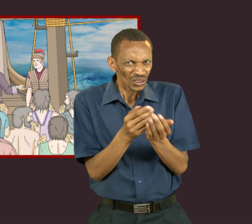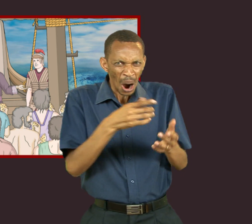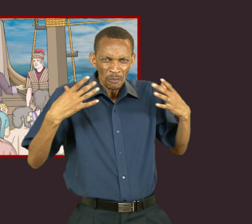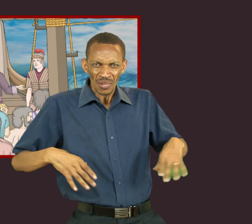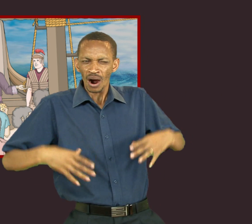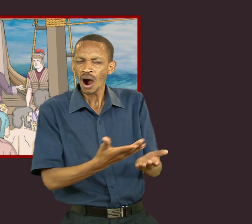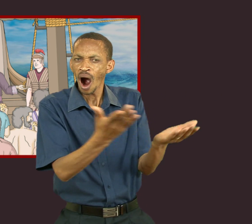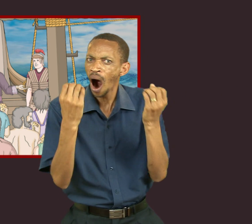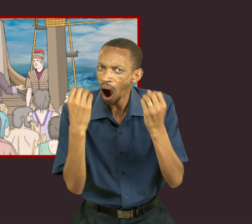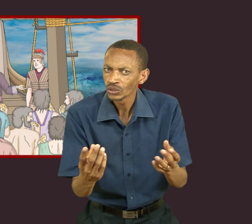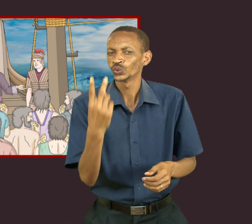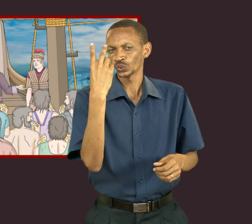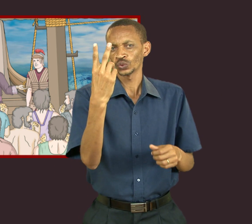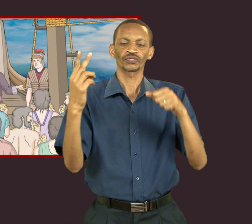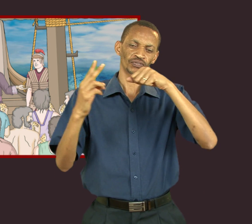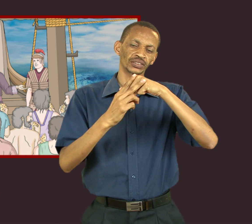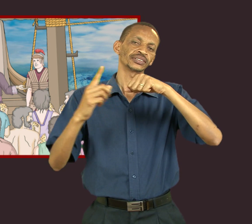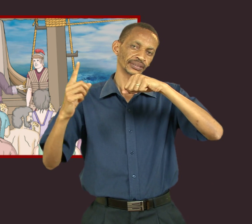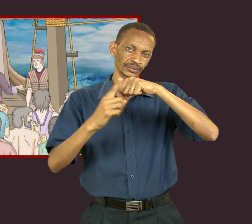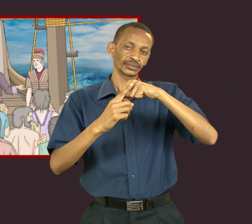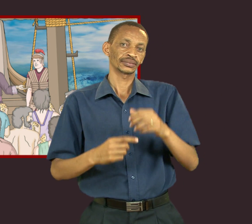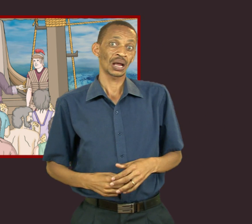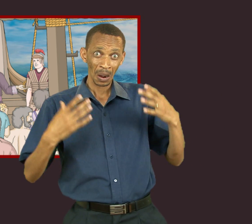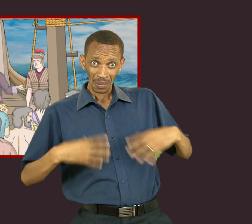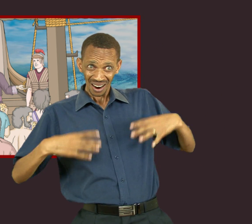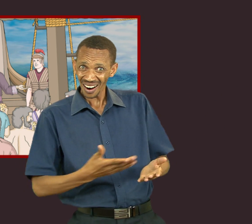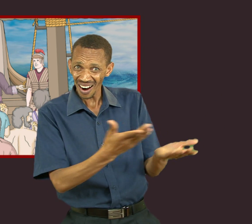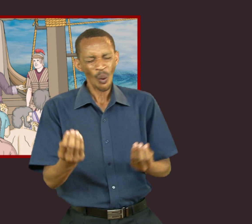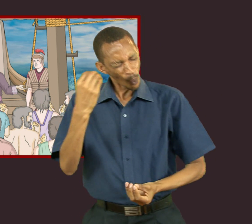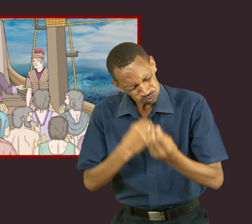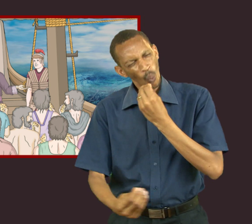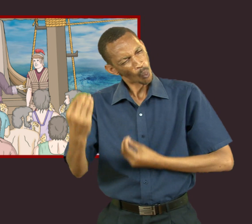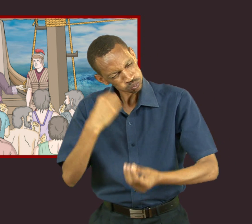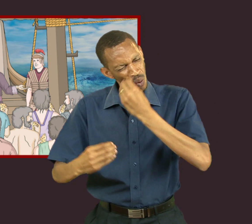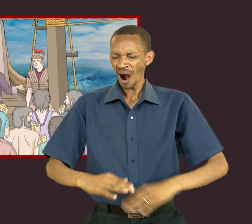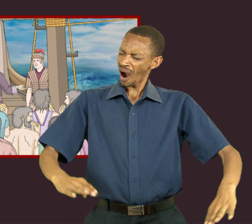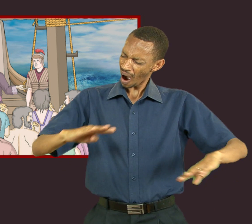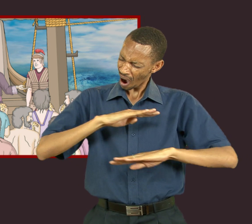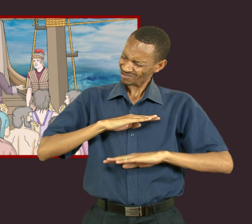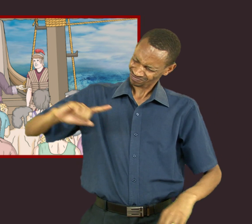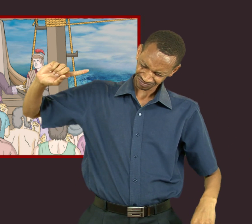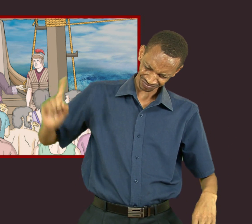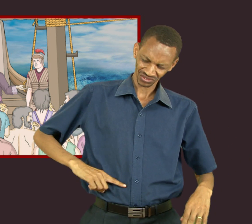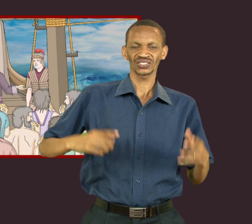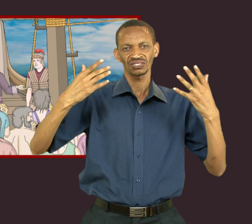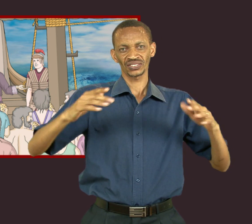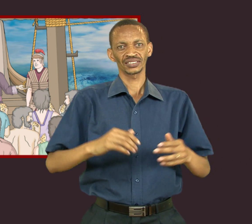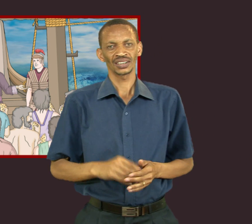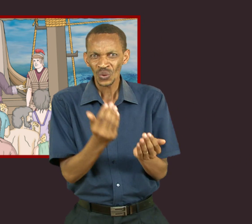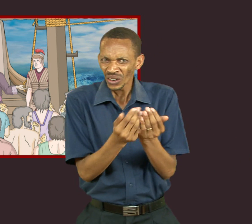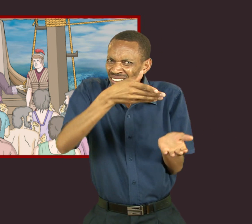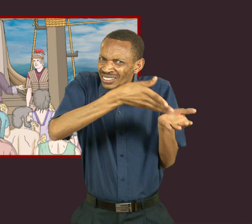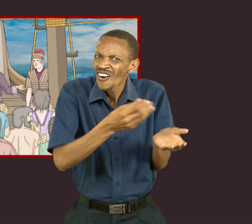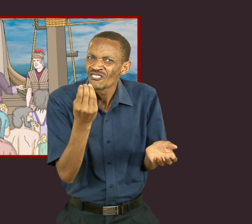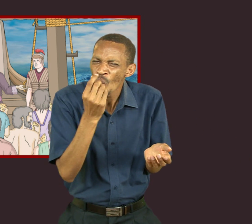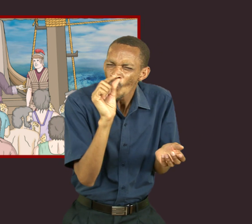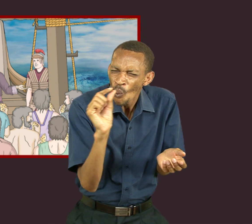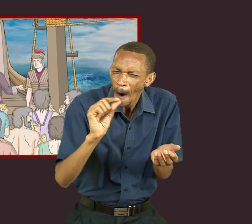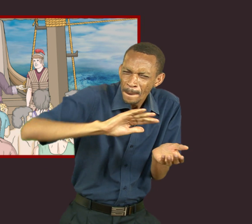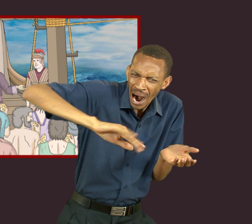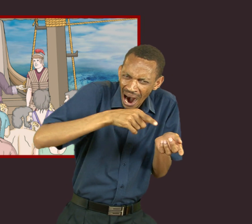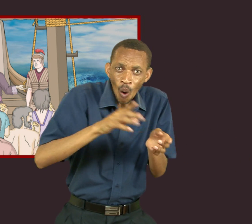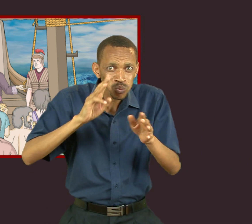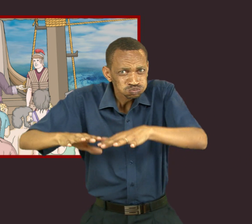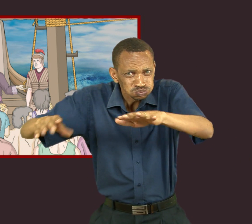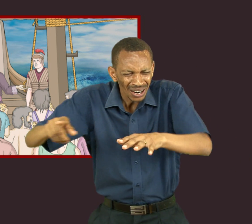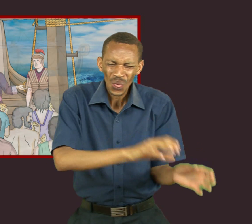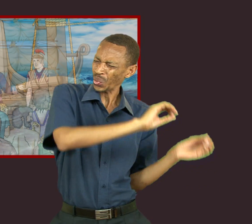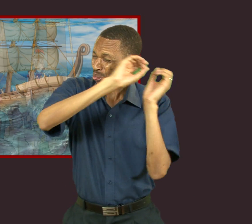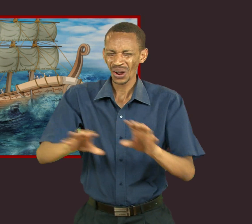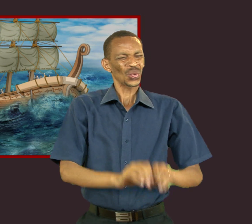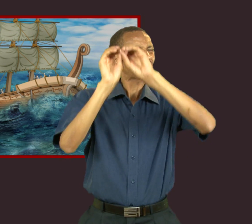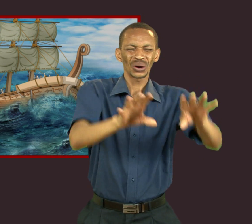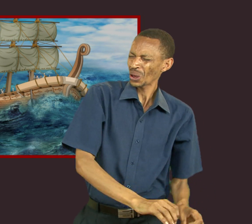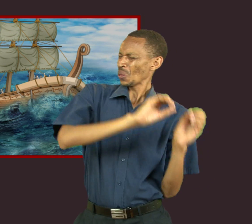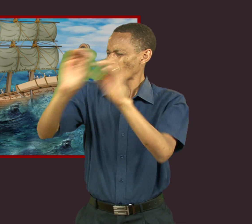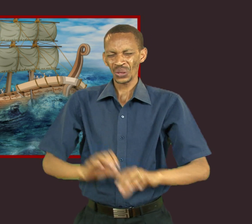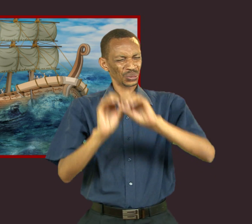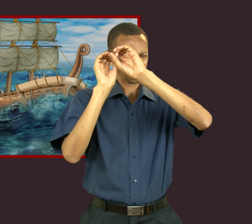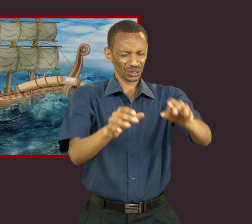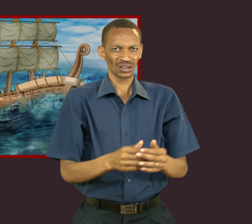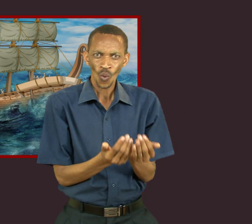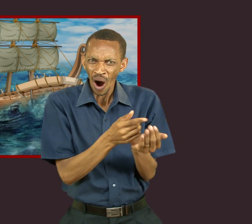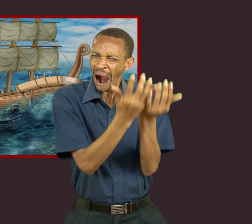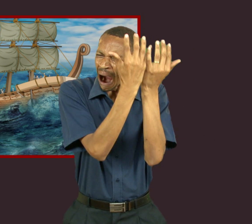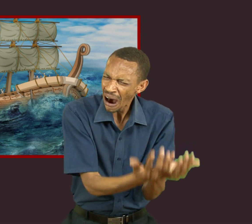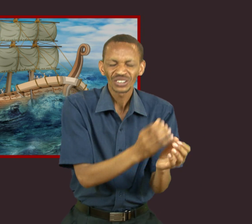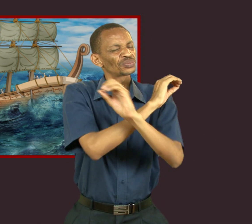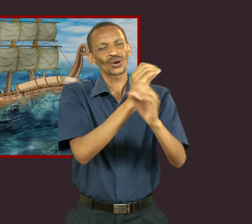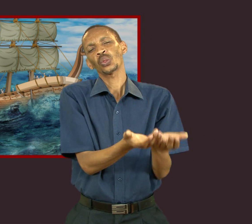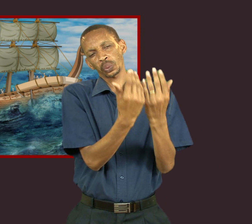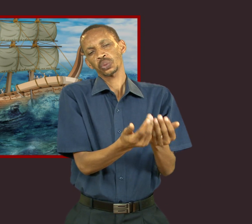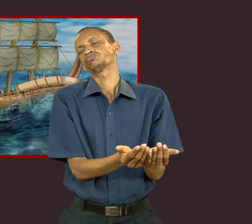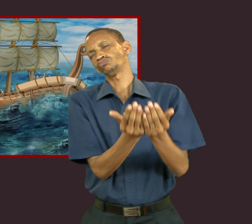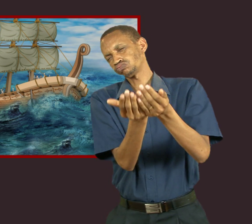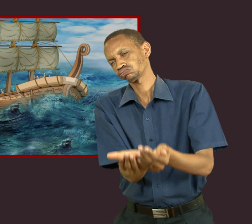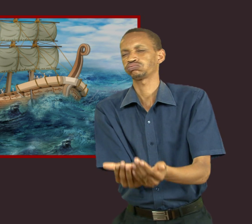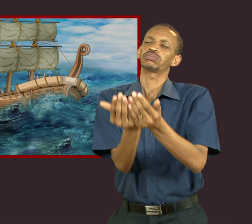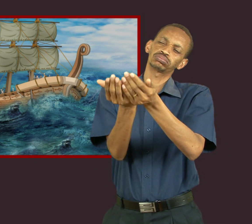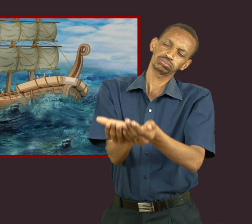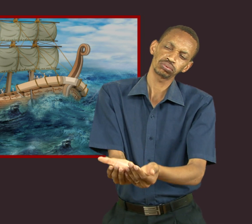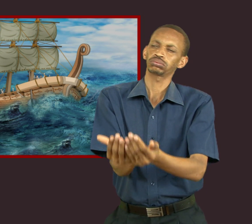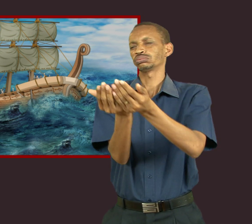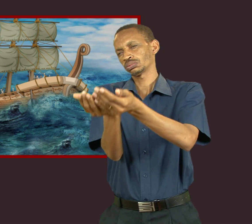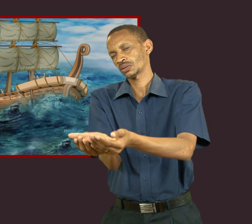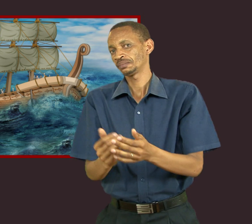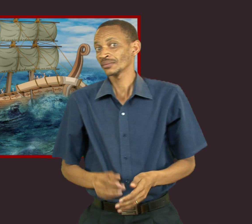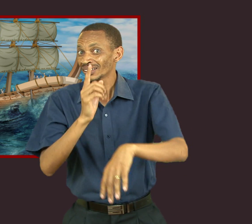In all, there were 276 of us on board. After the men had eaten their fill, they lightened the ship by throwing the grain into the sea.